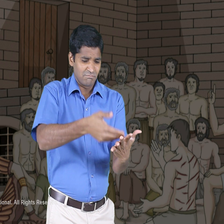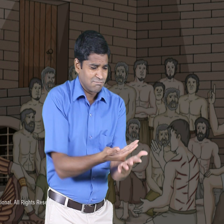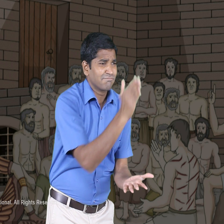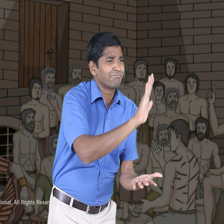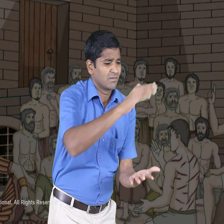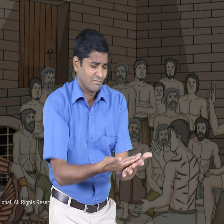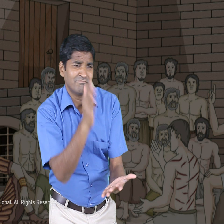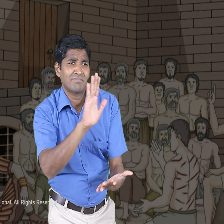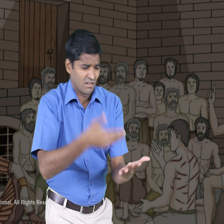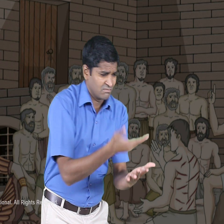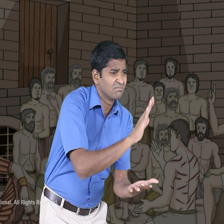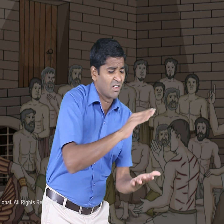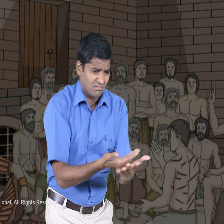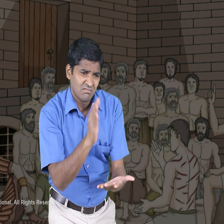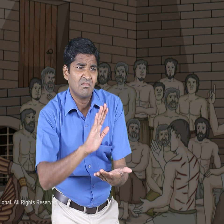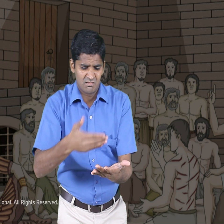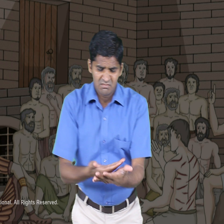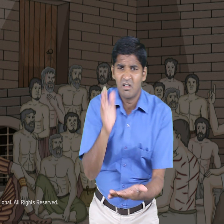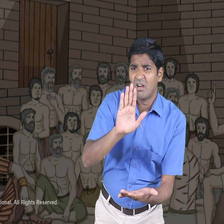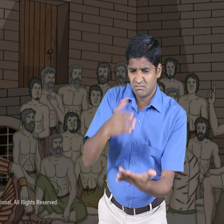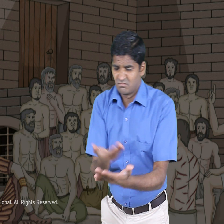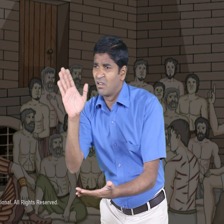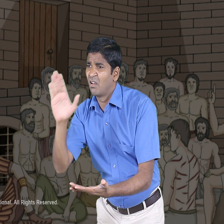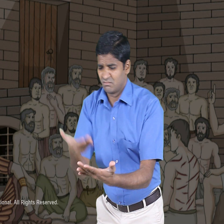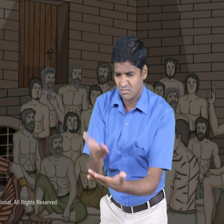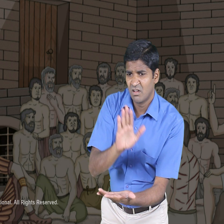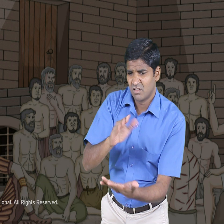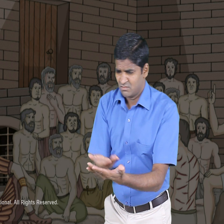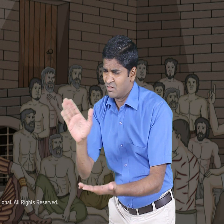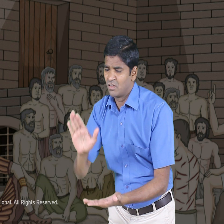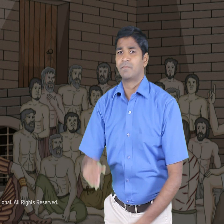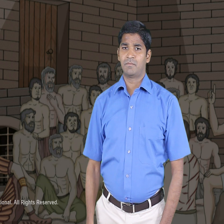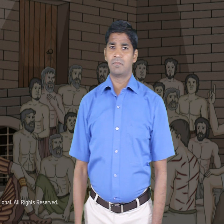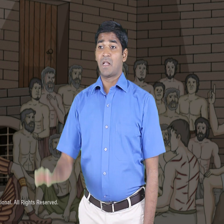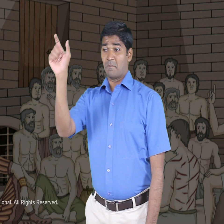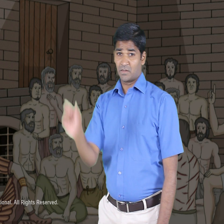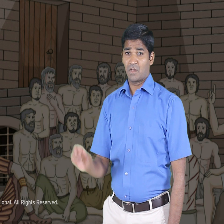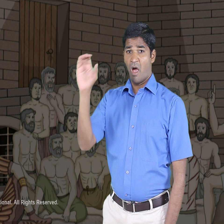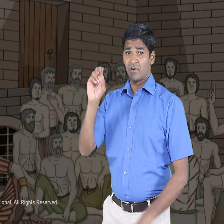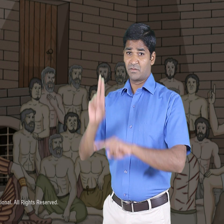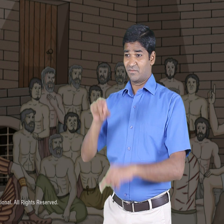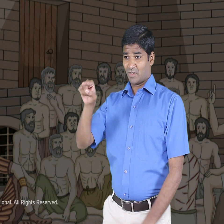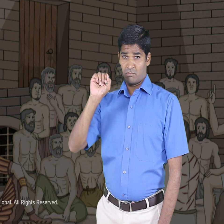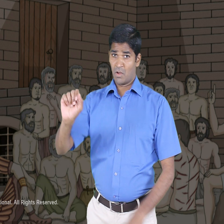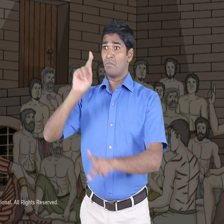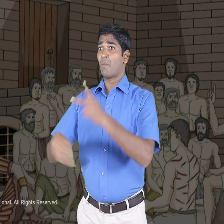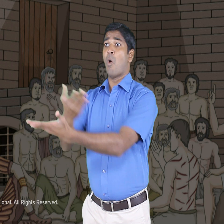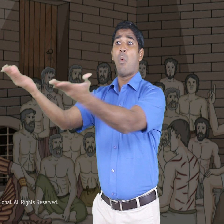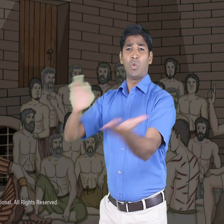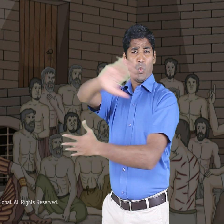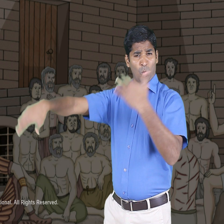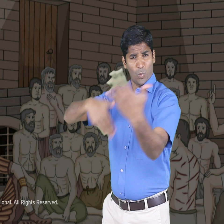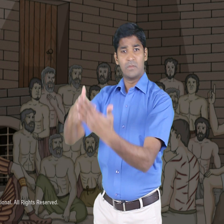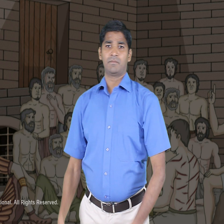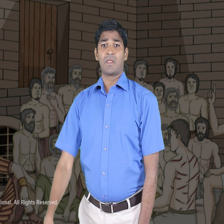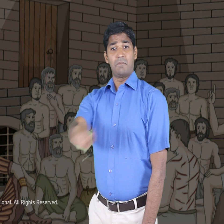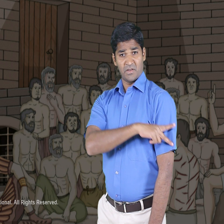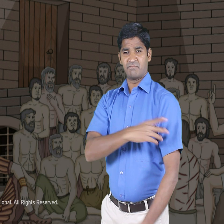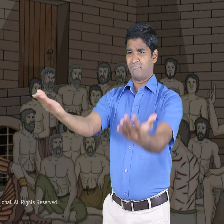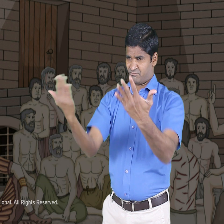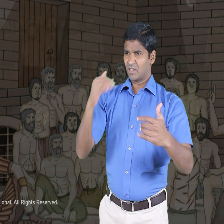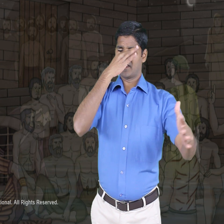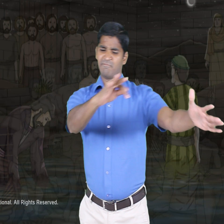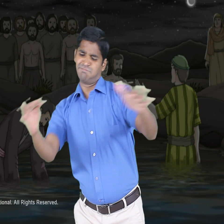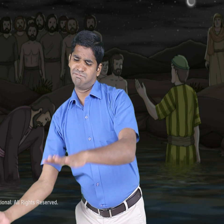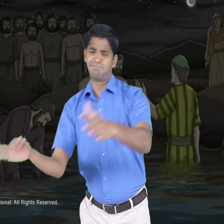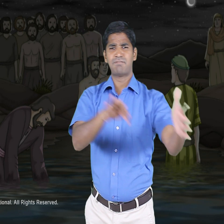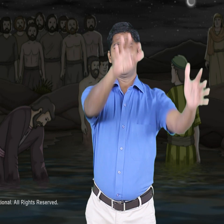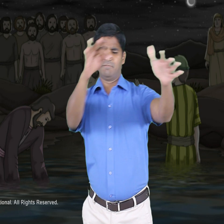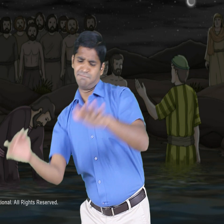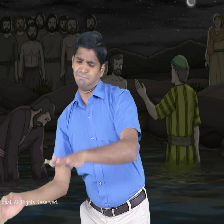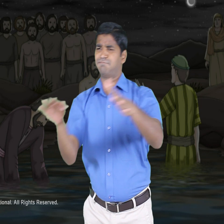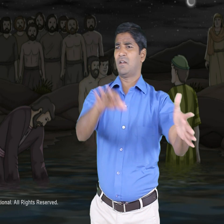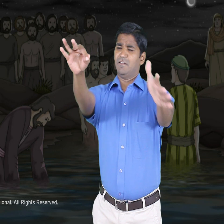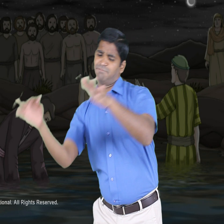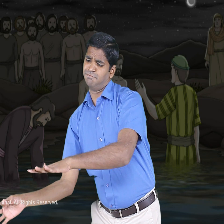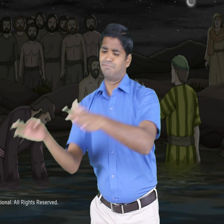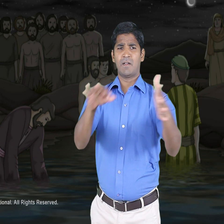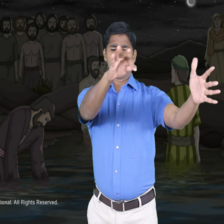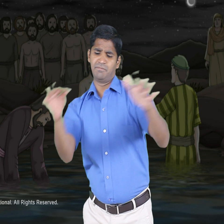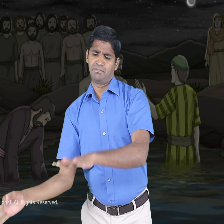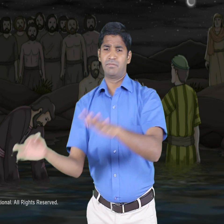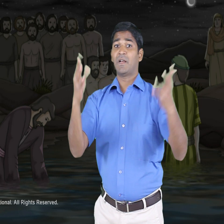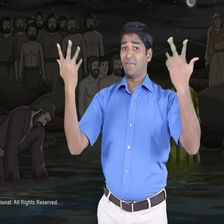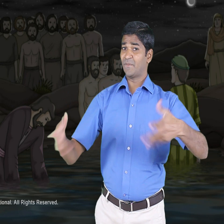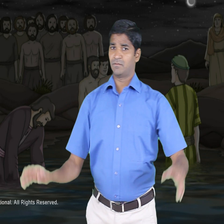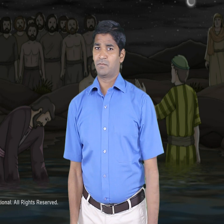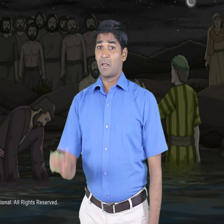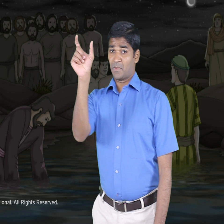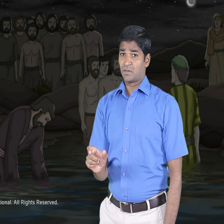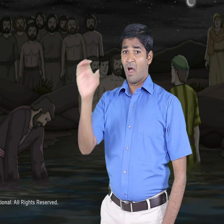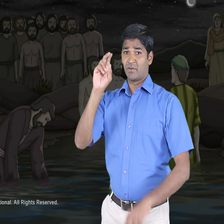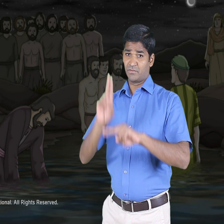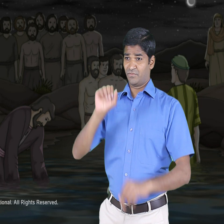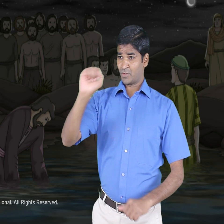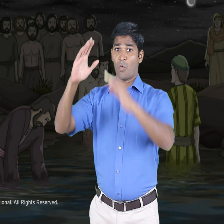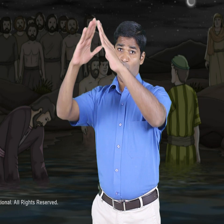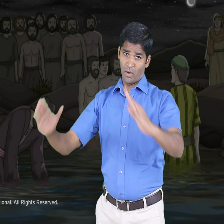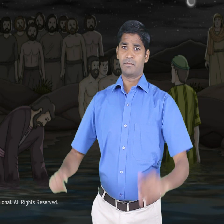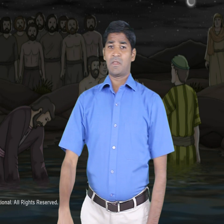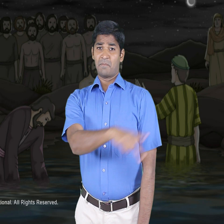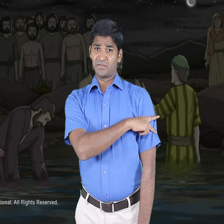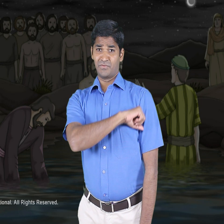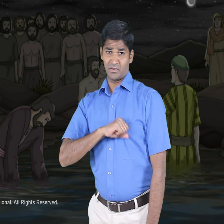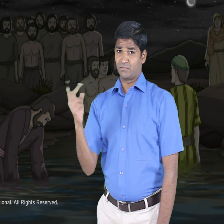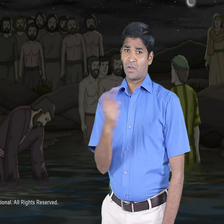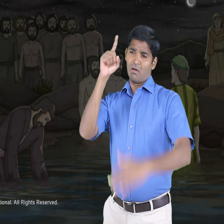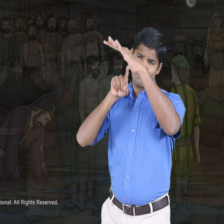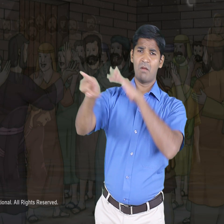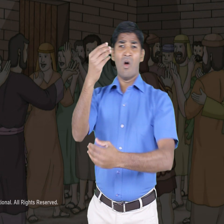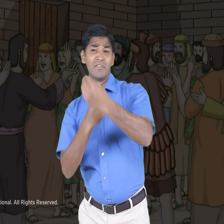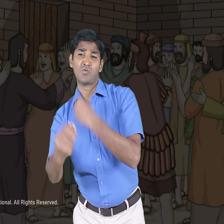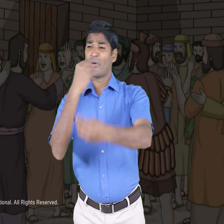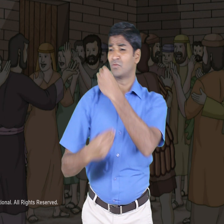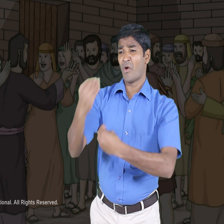At that hour of the night, the jailer took them and washed their wounds. And without delay, he and all his household were baptized.